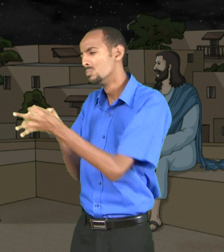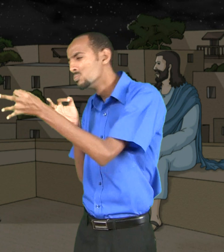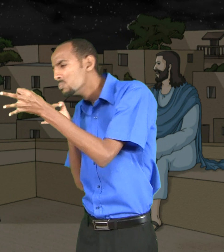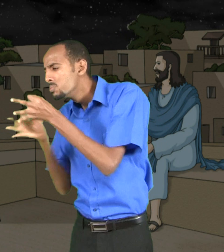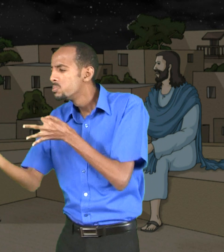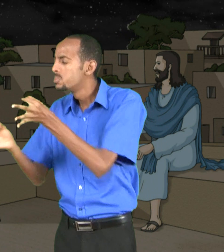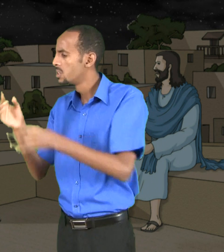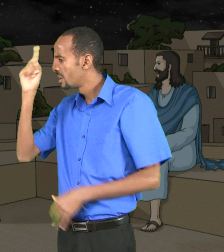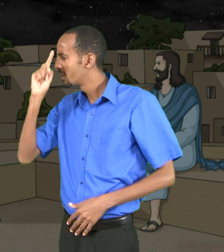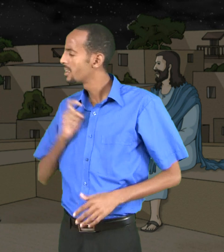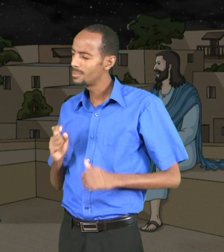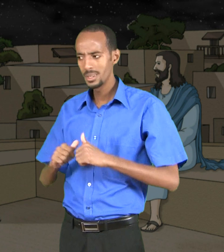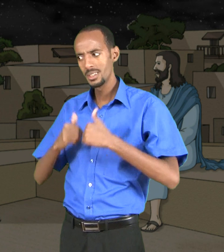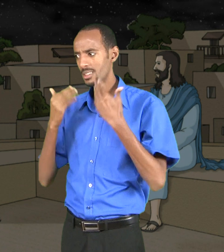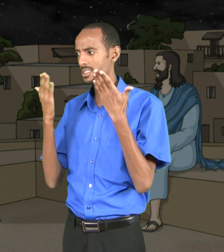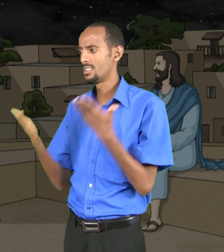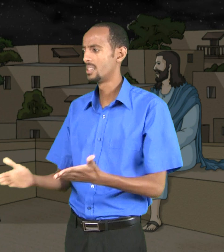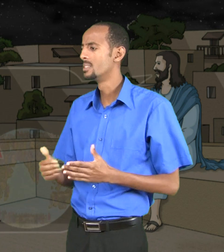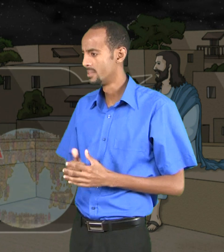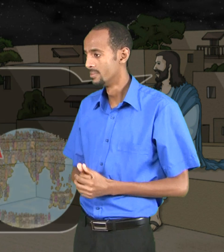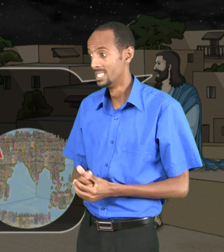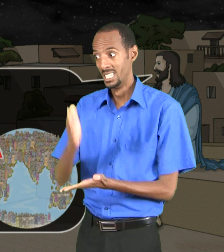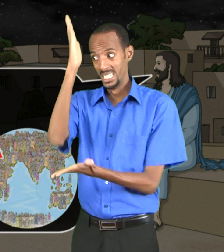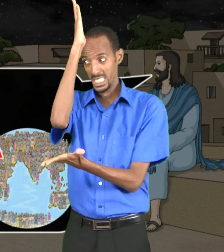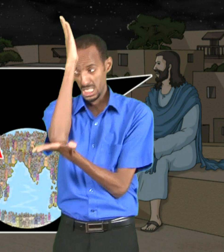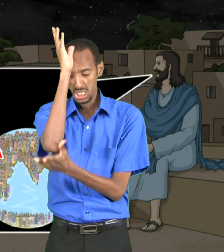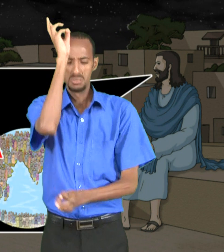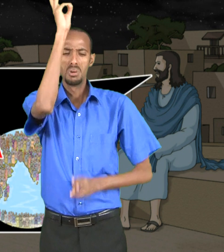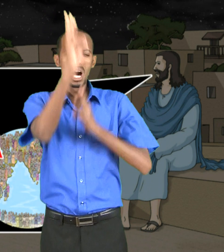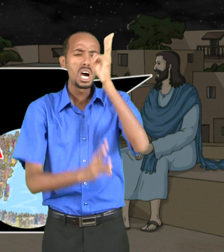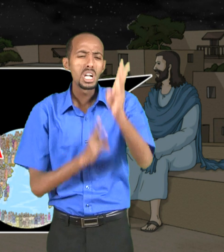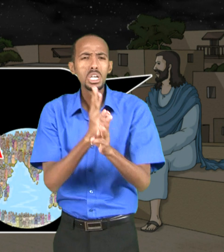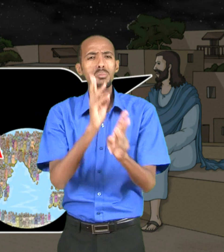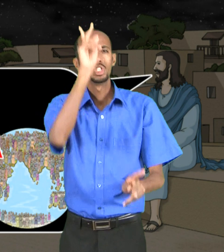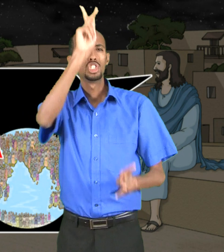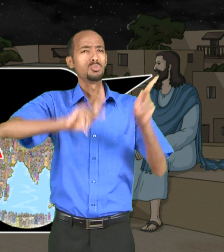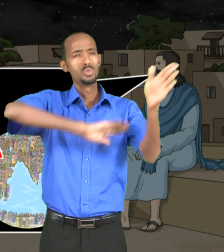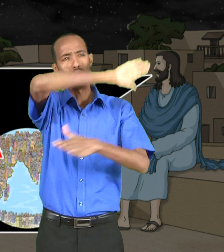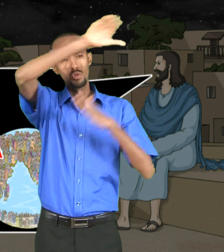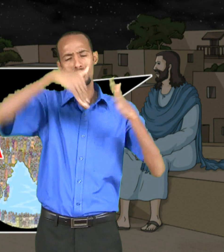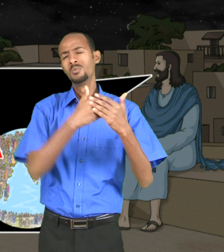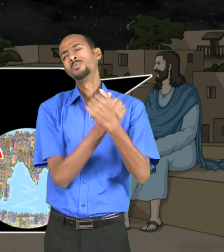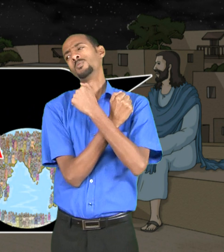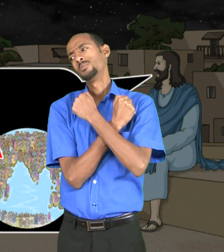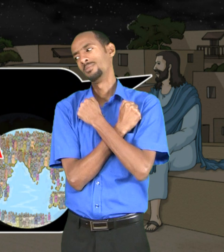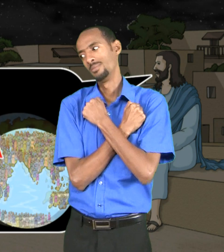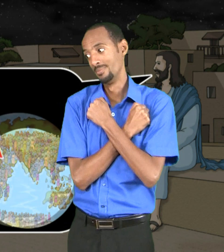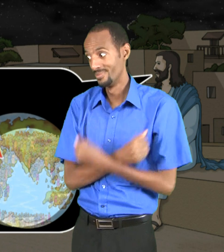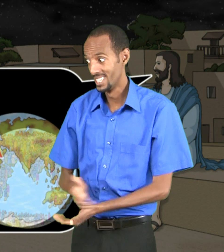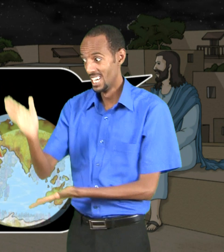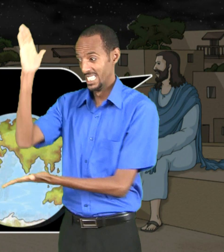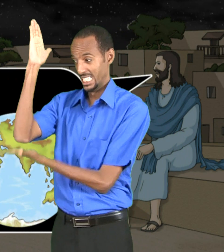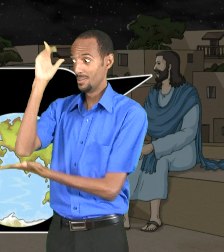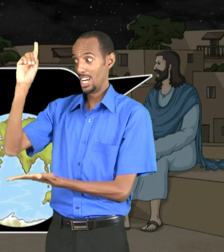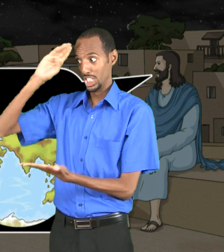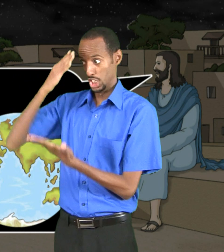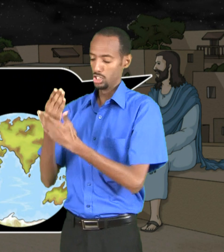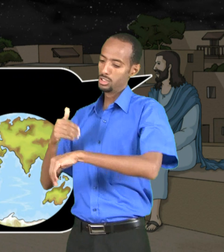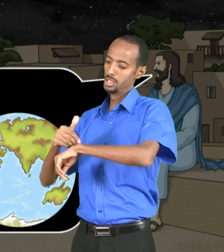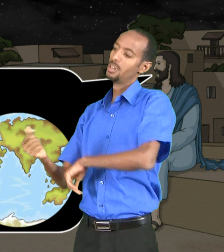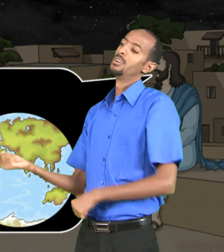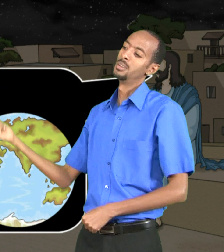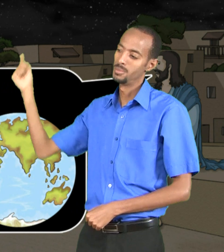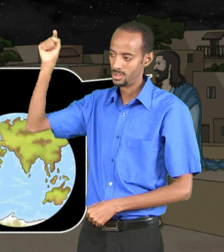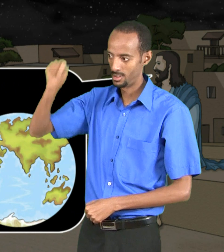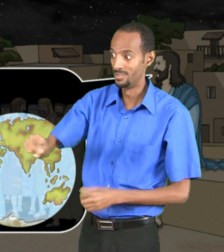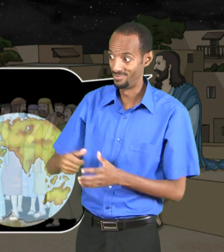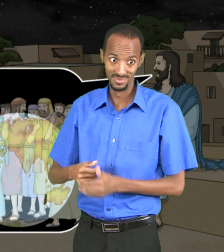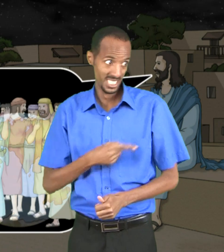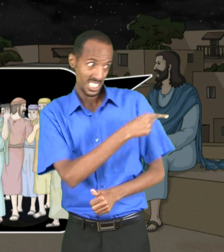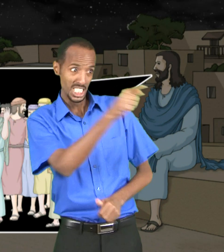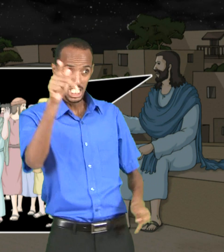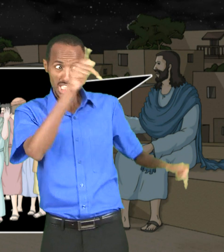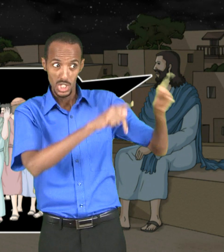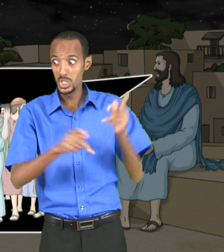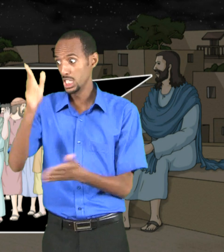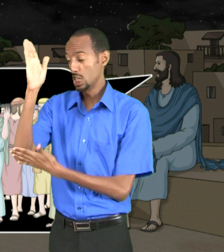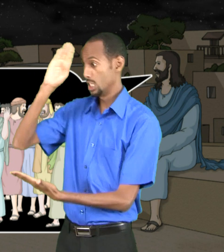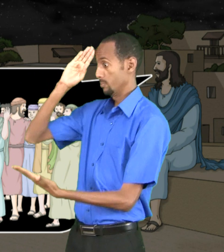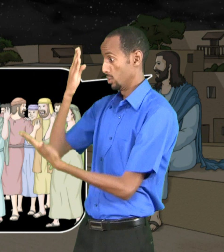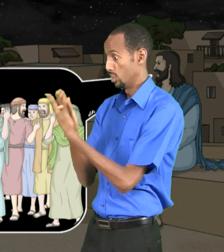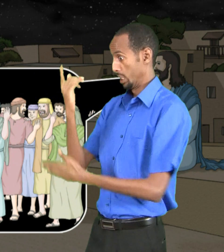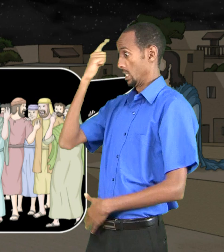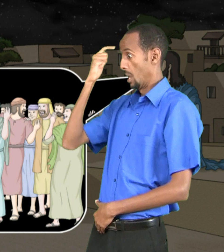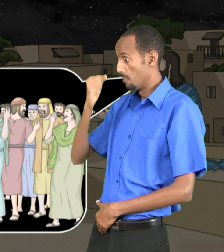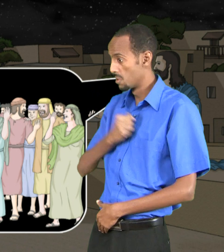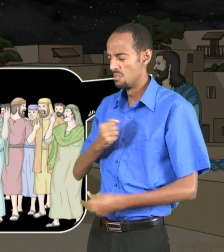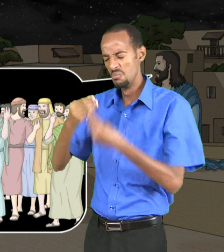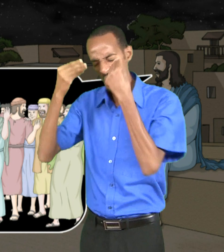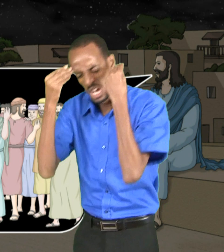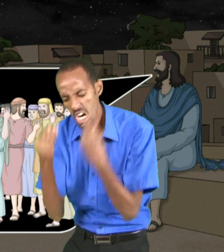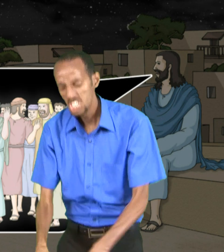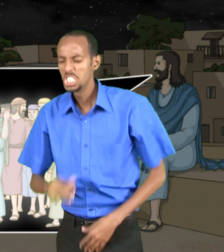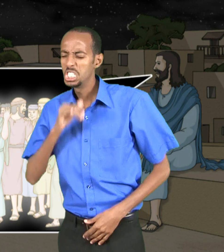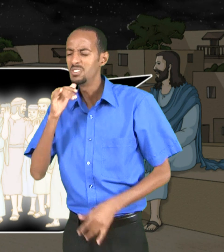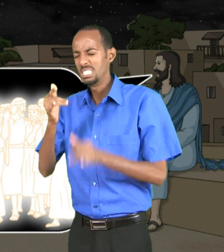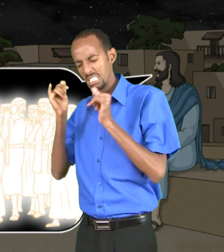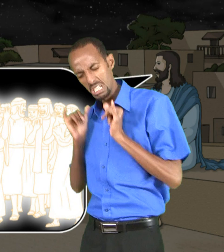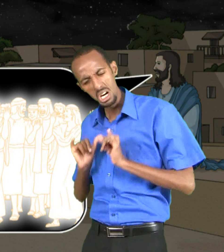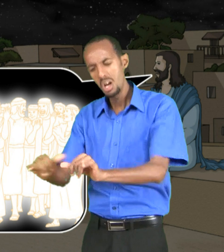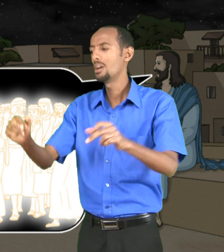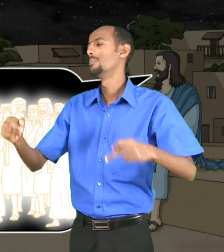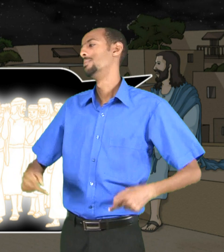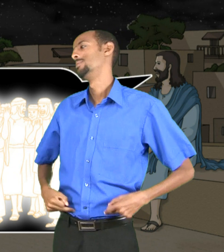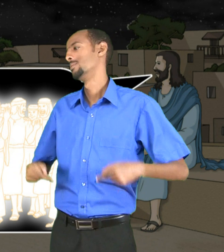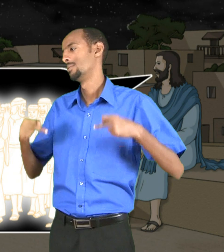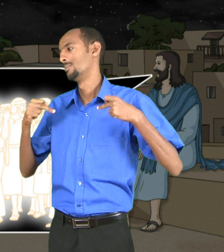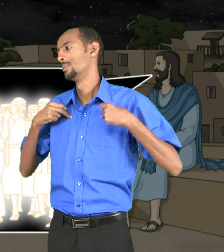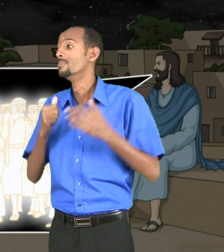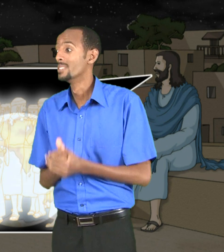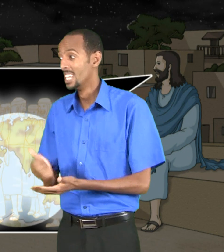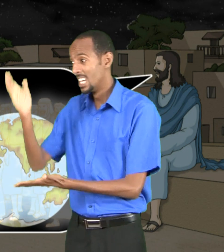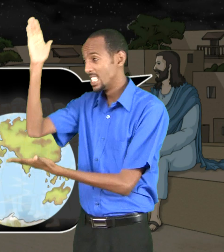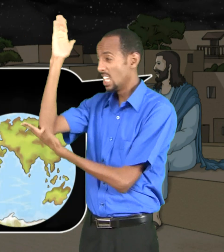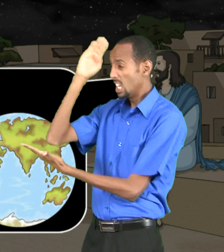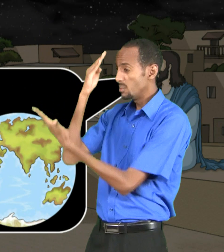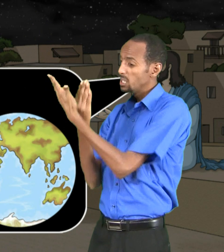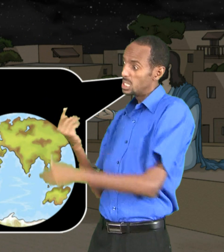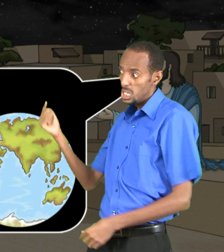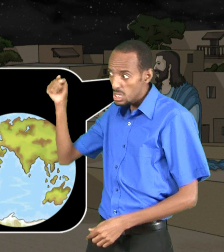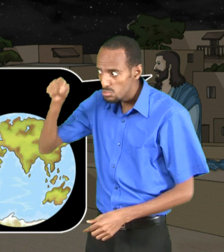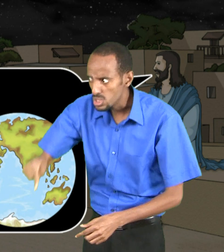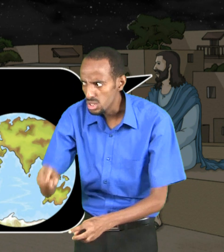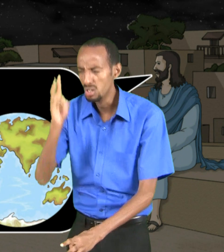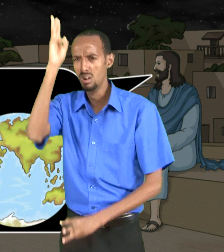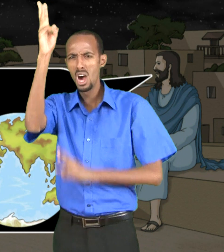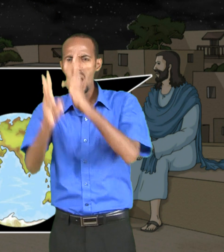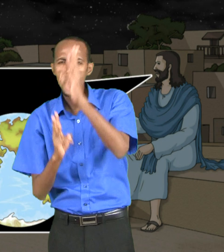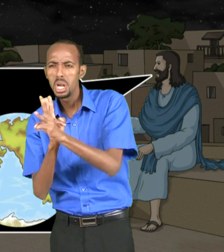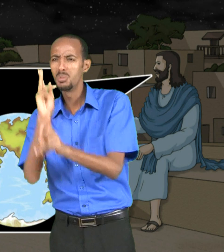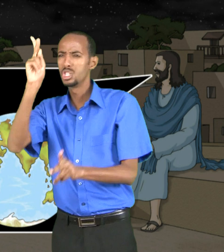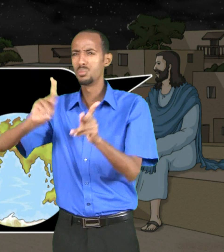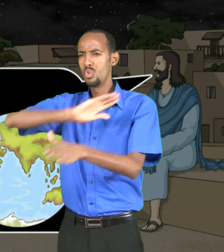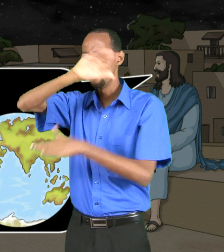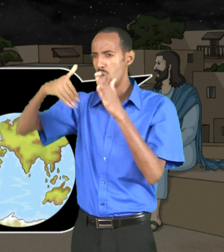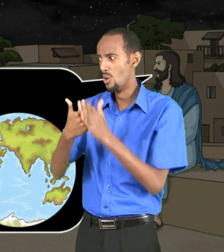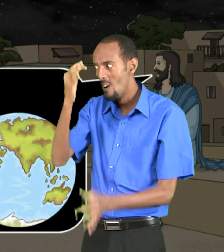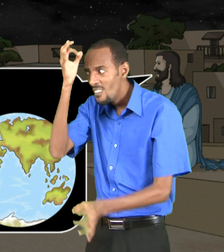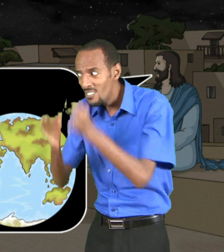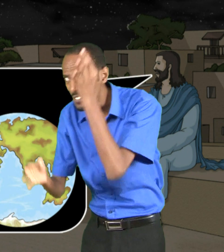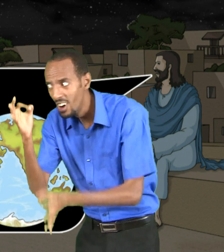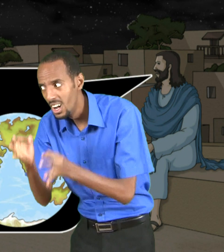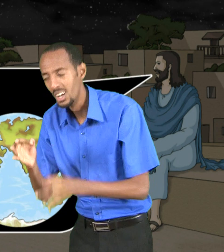For God so loved the world that He gave His one and only Son, that everyone who believes in Him shall not perish but have eternal life.